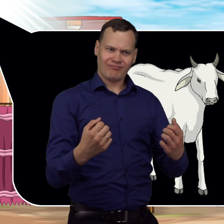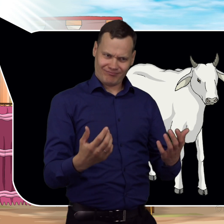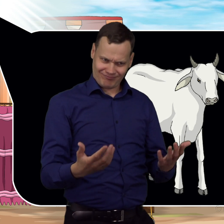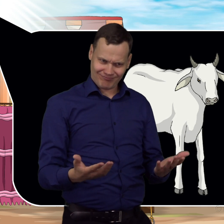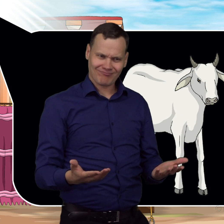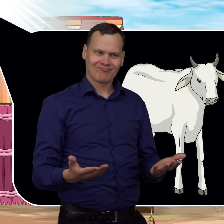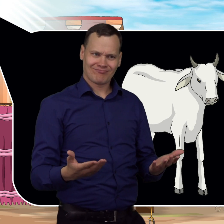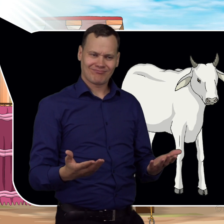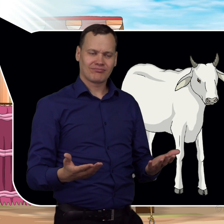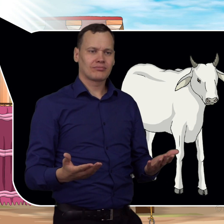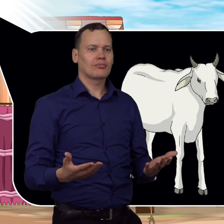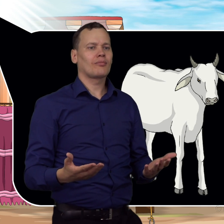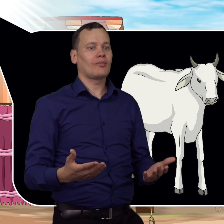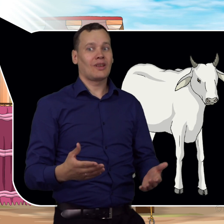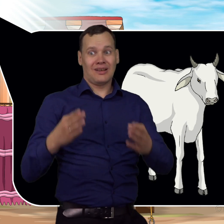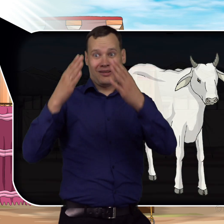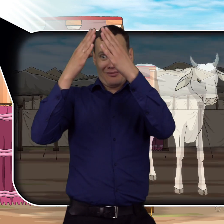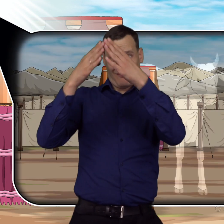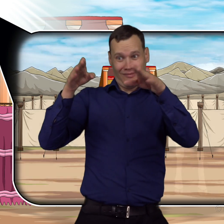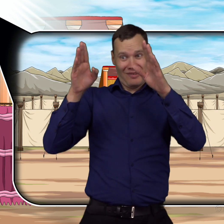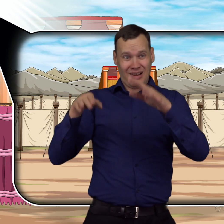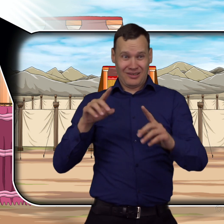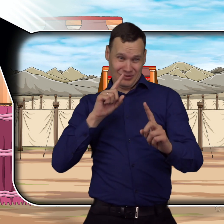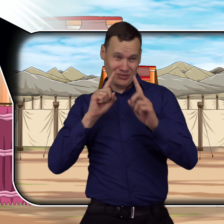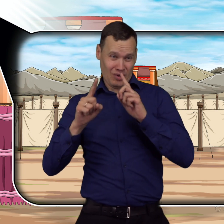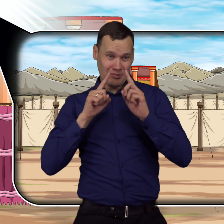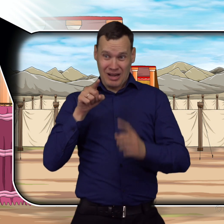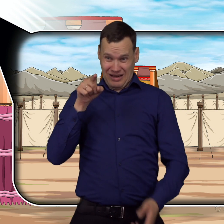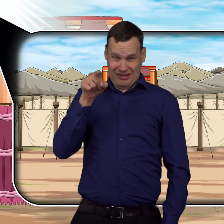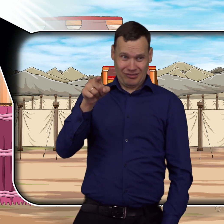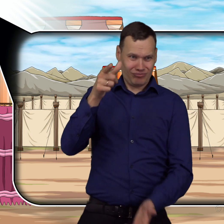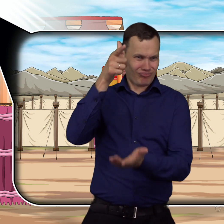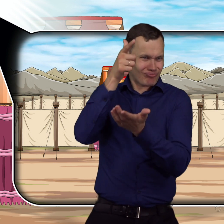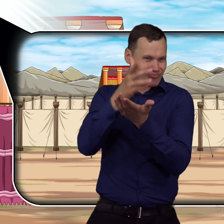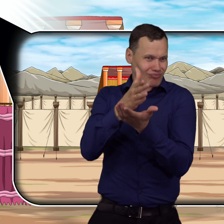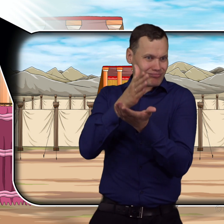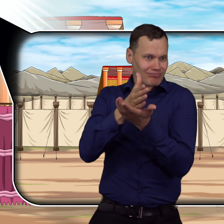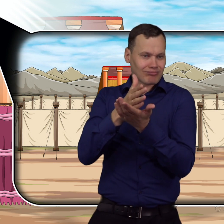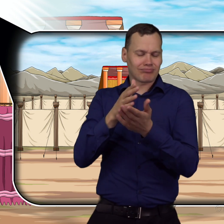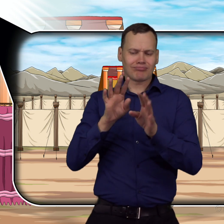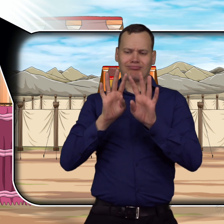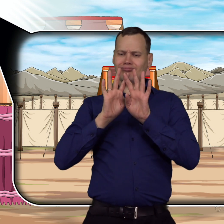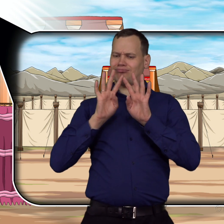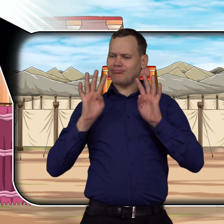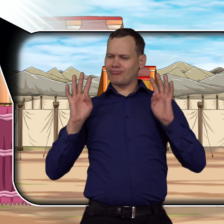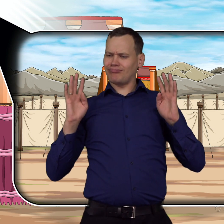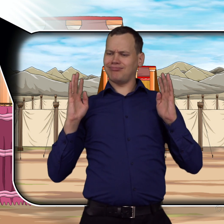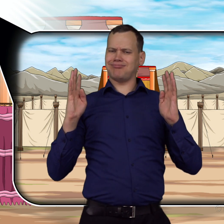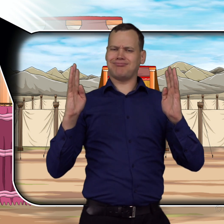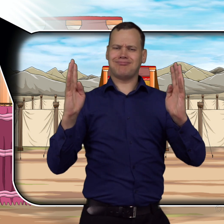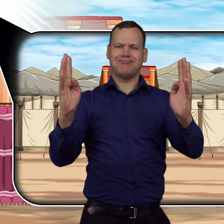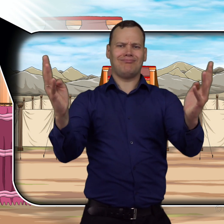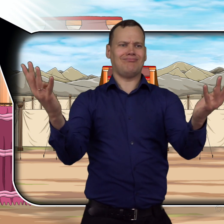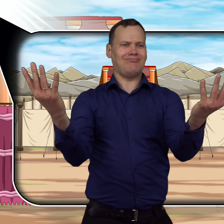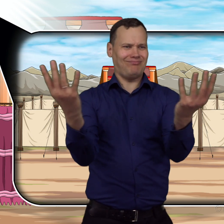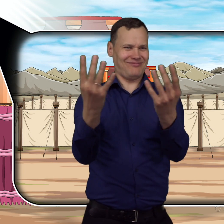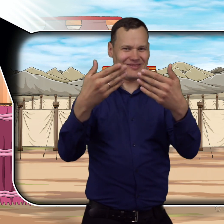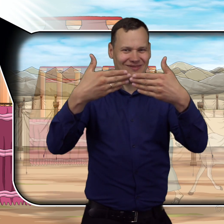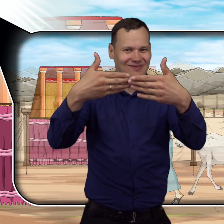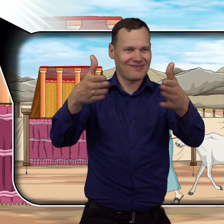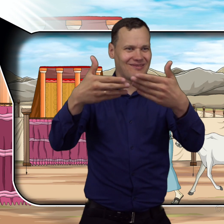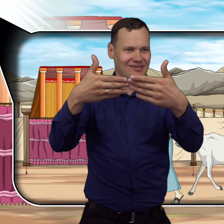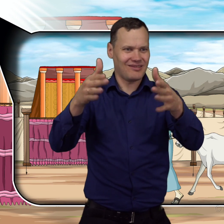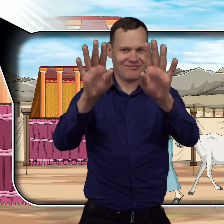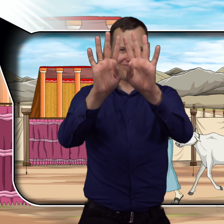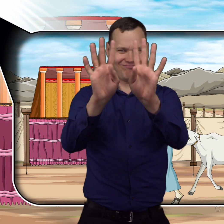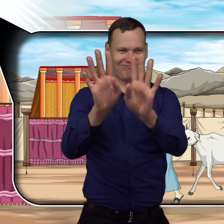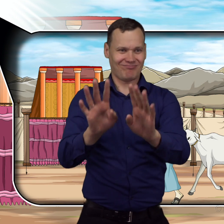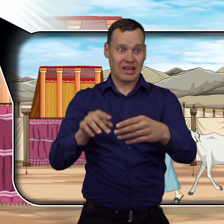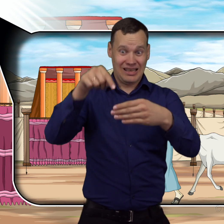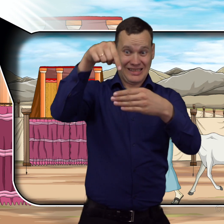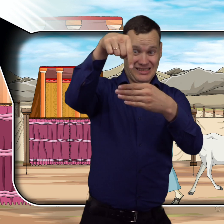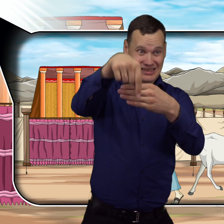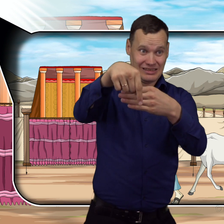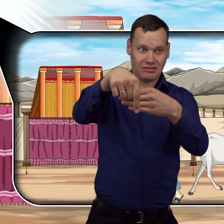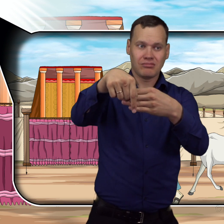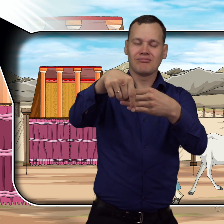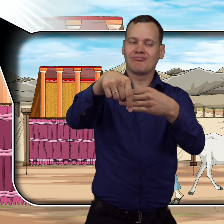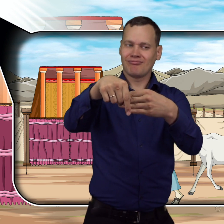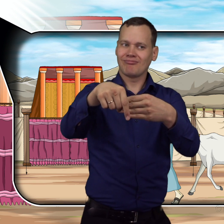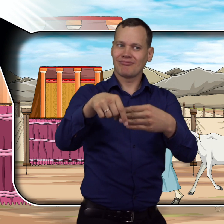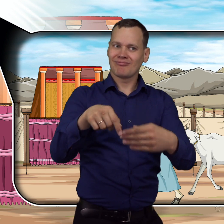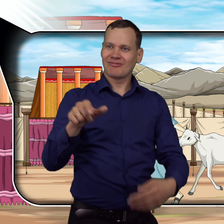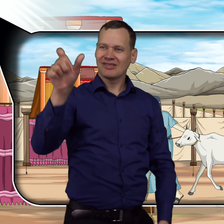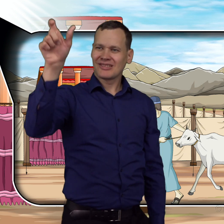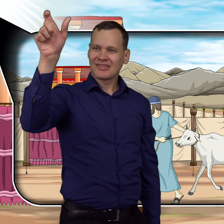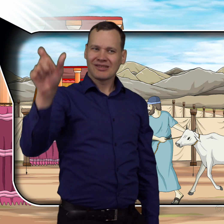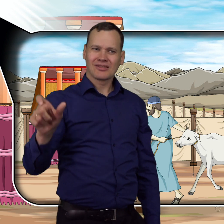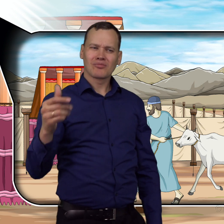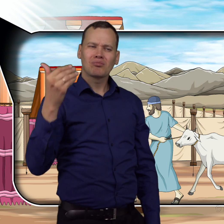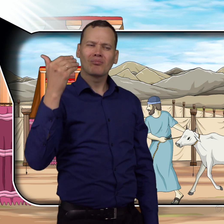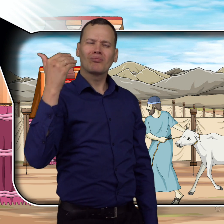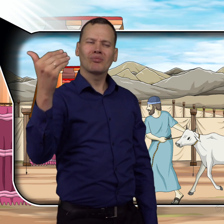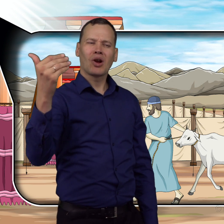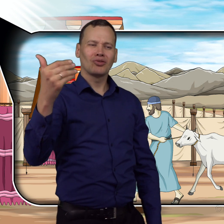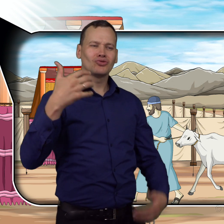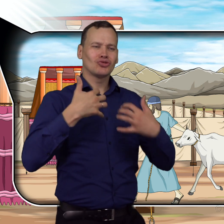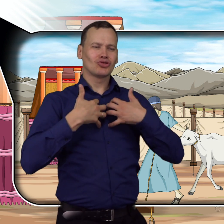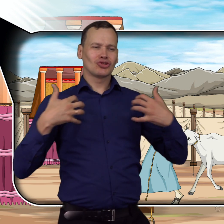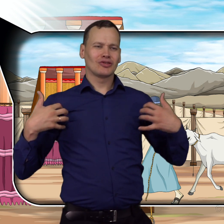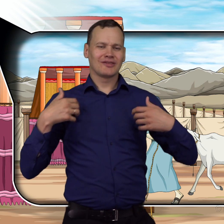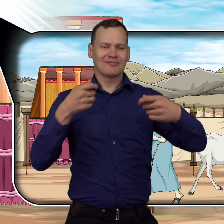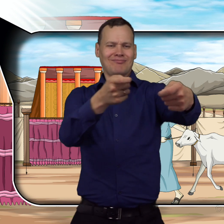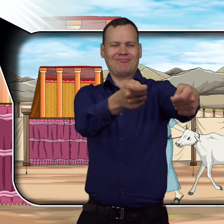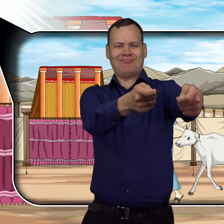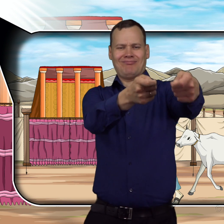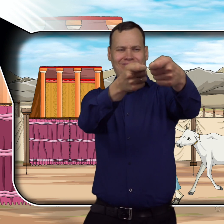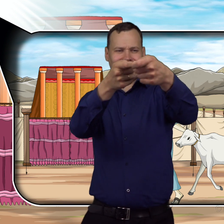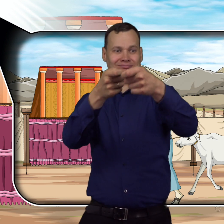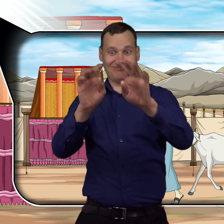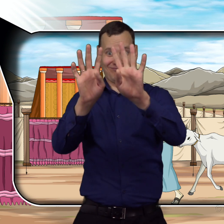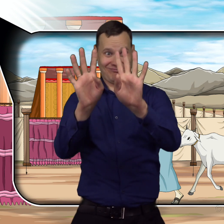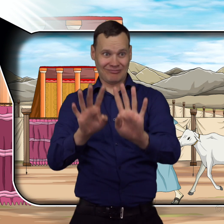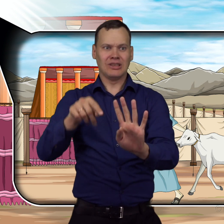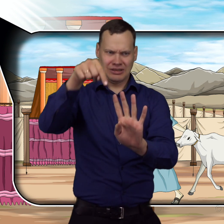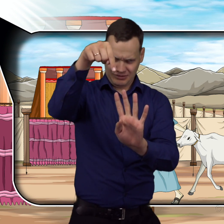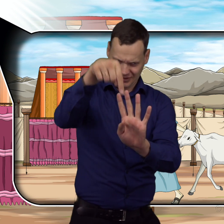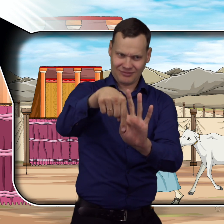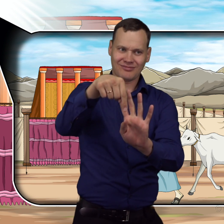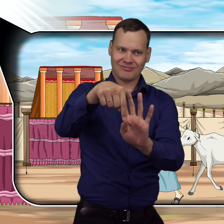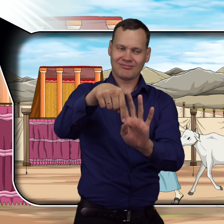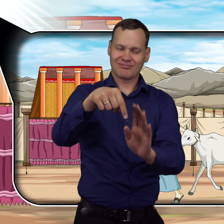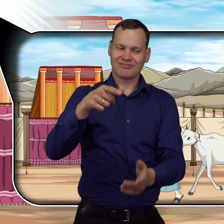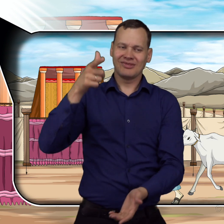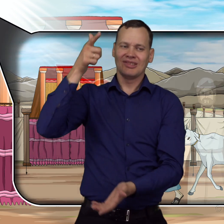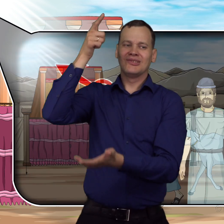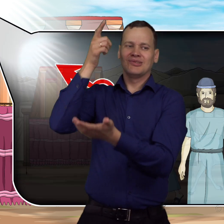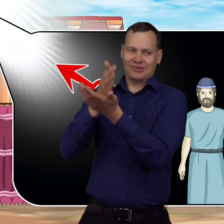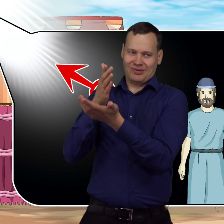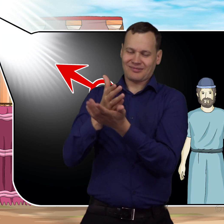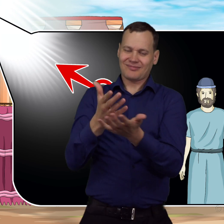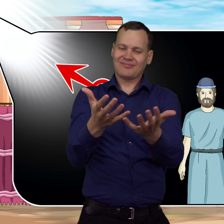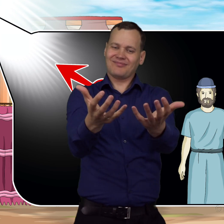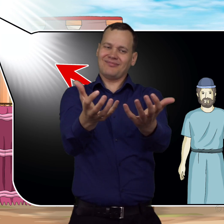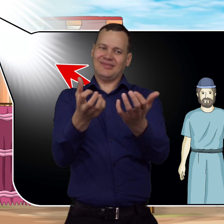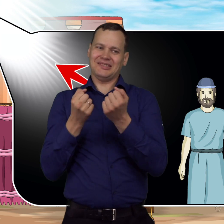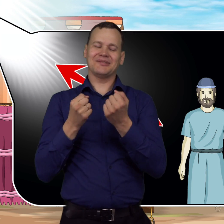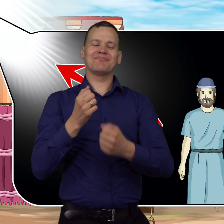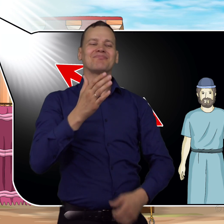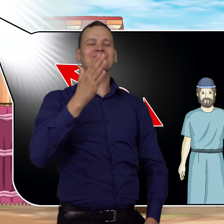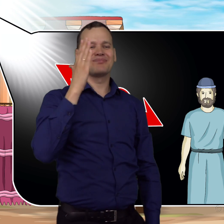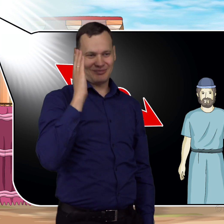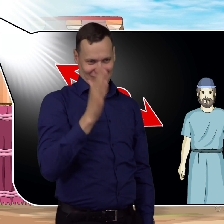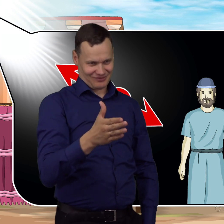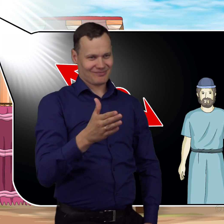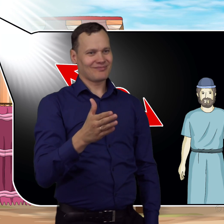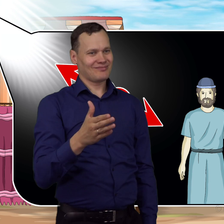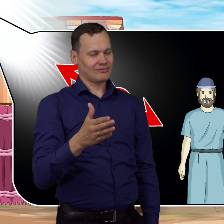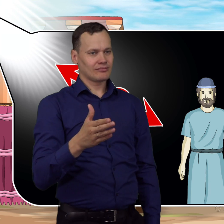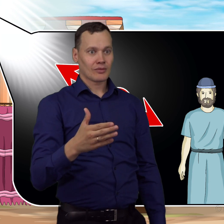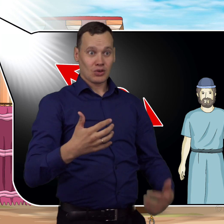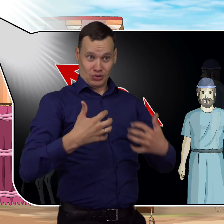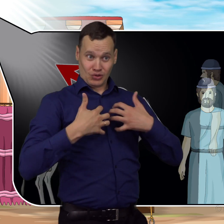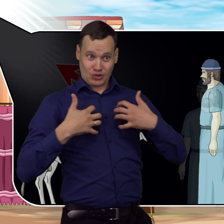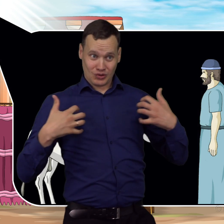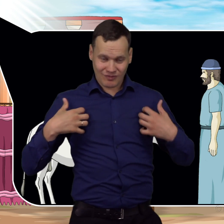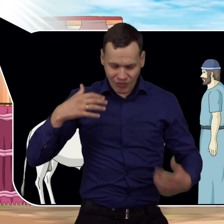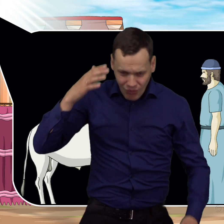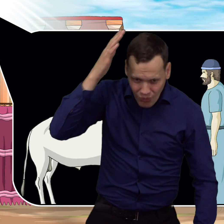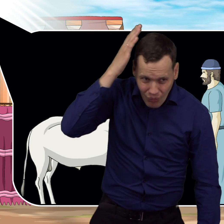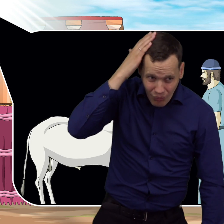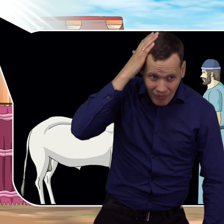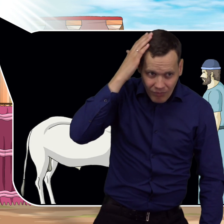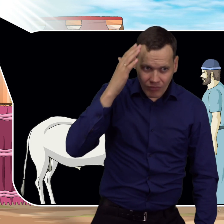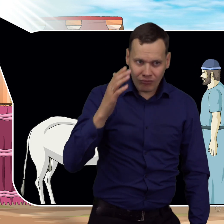He must bring it to the entrance to the Tent of Meeting for its acceptance before the LORD.